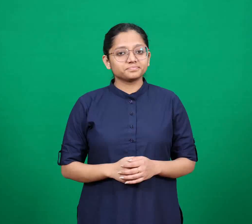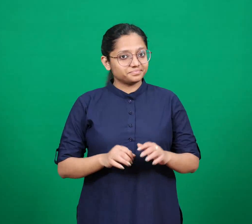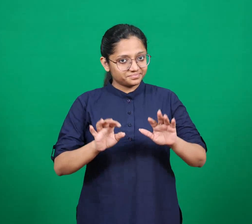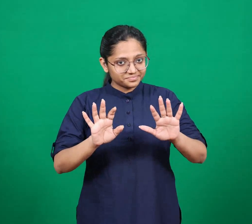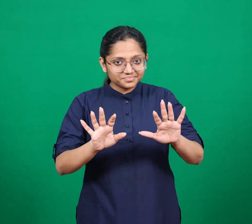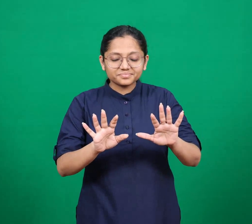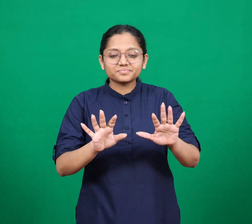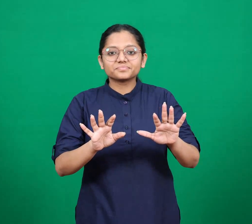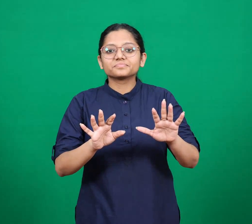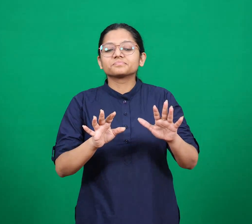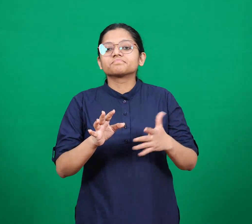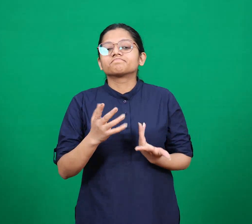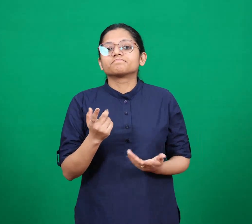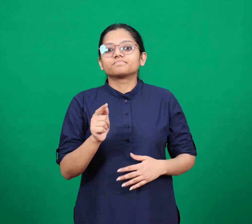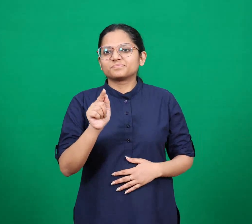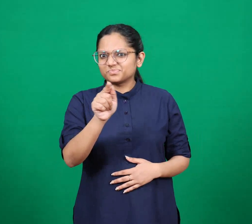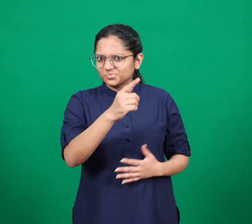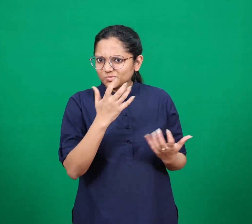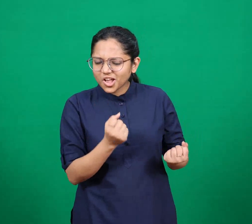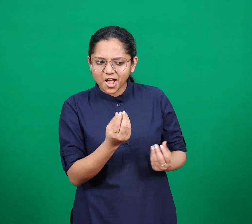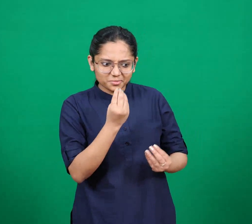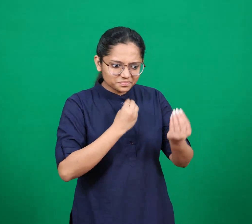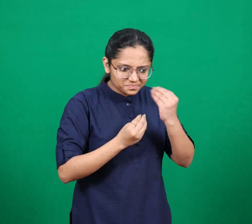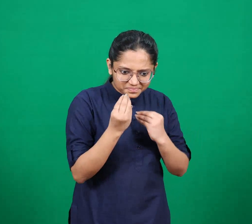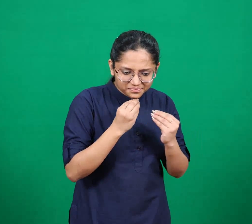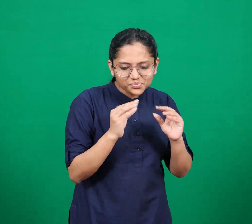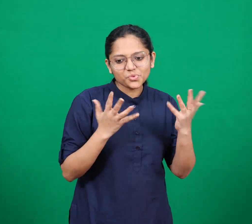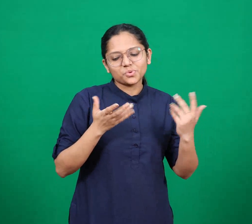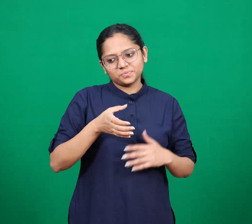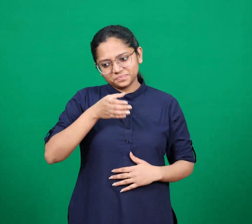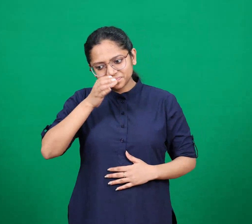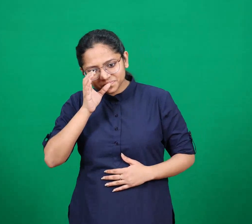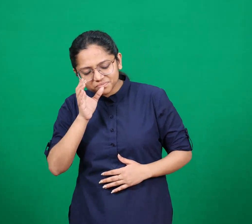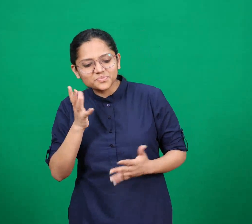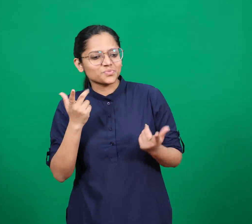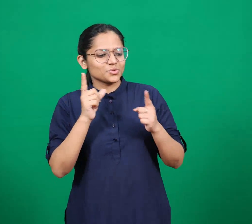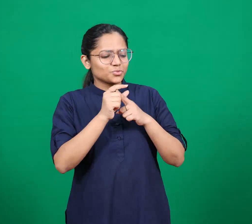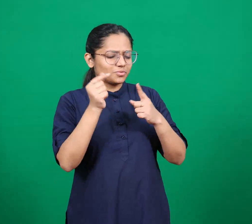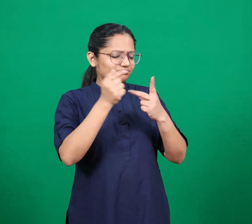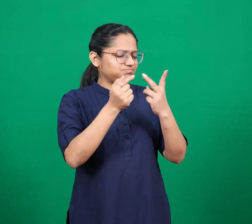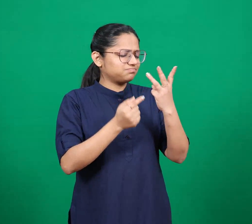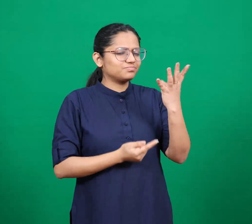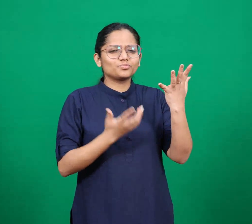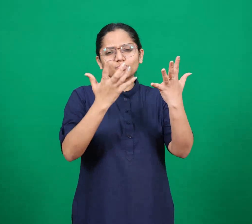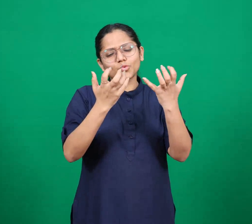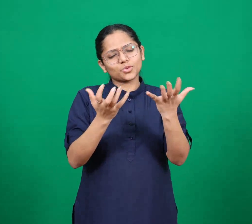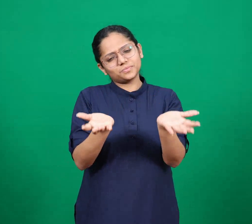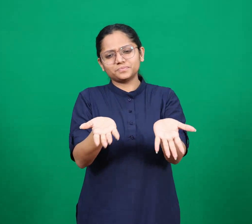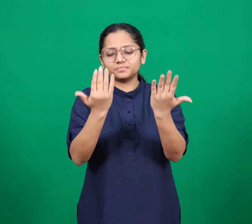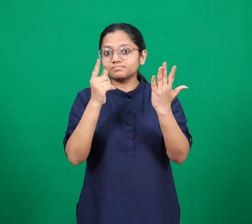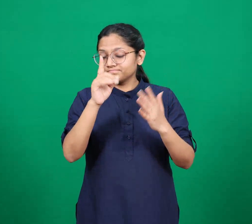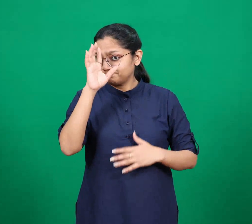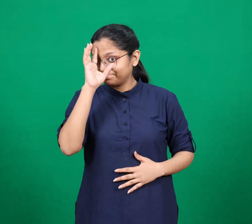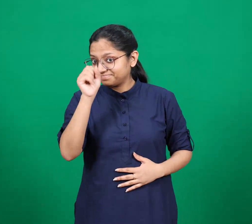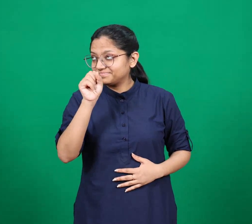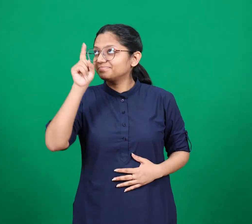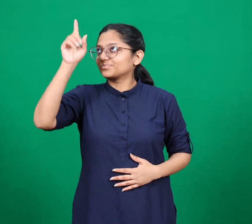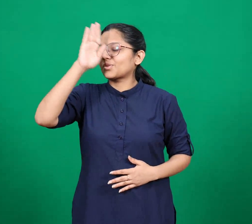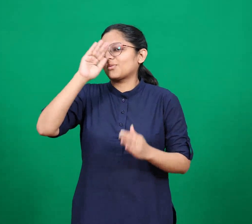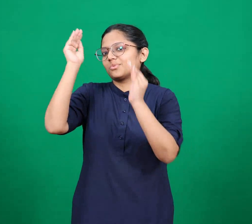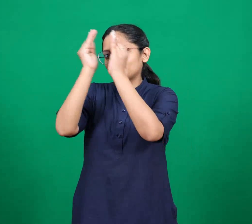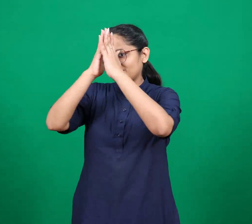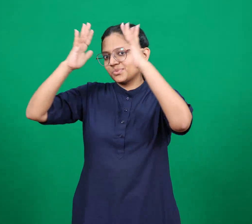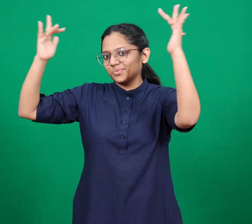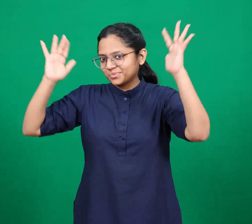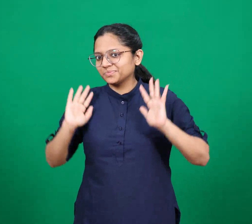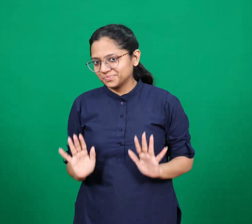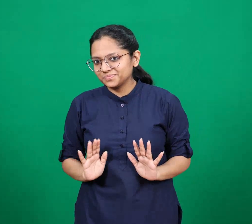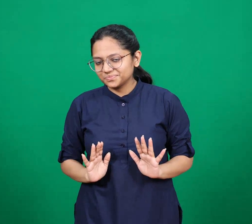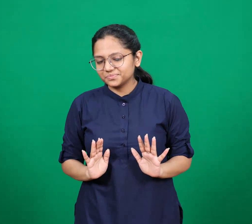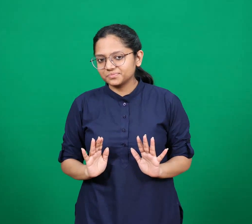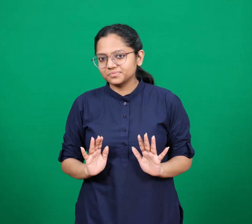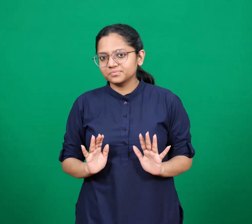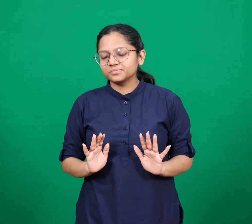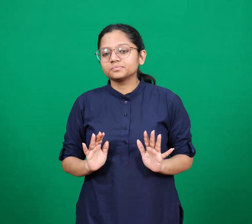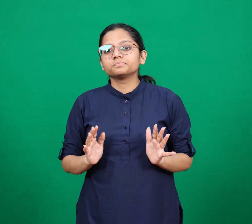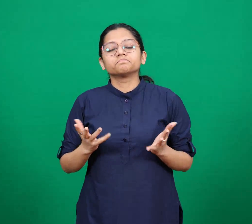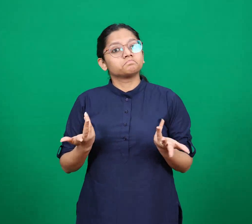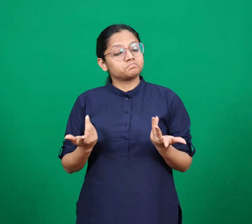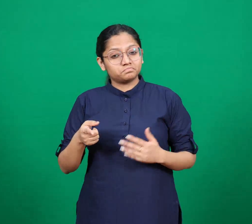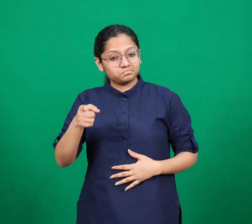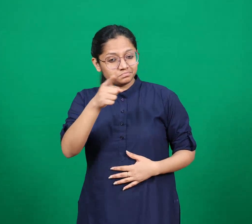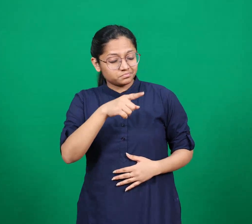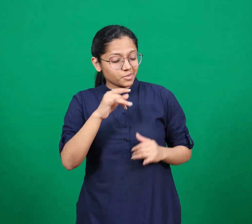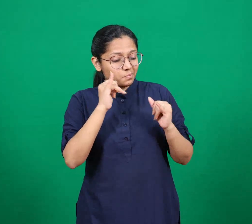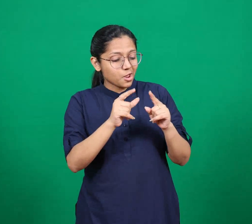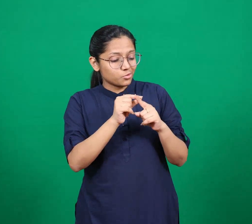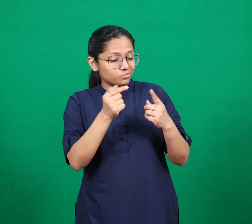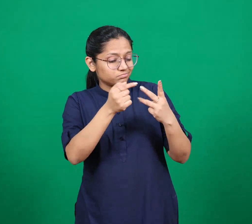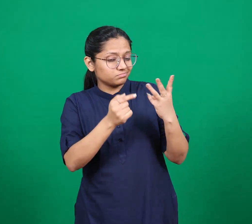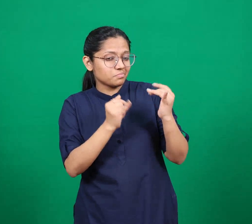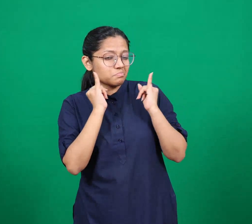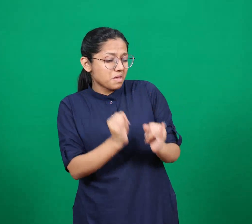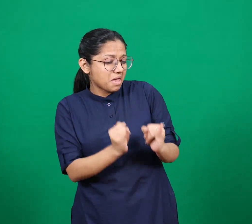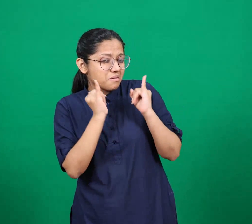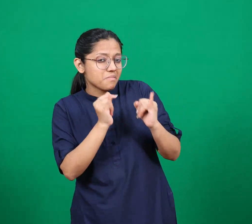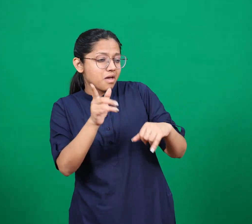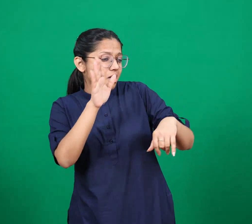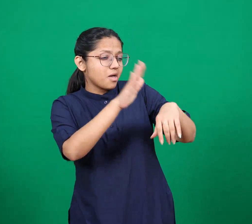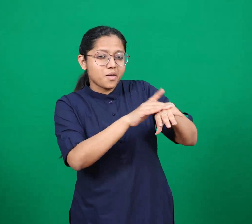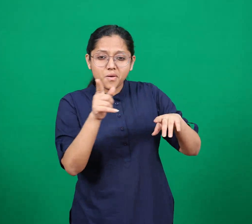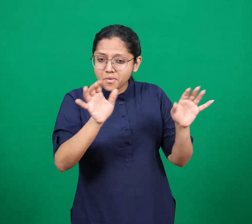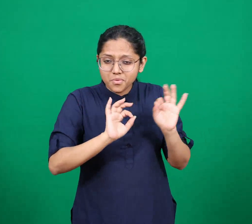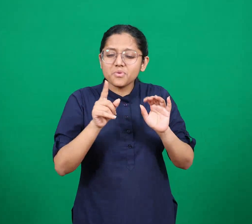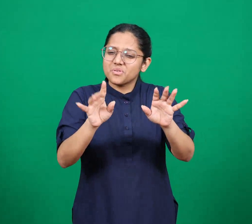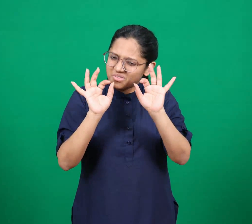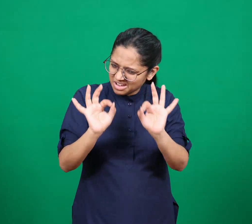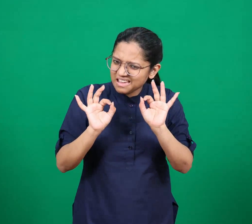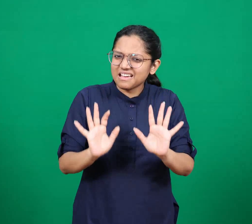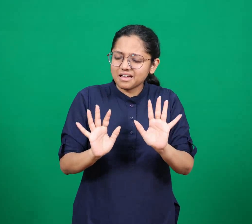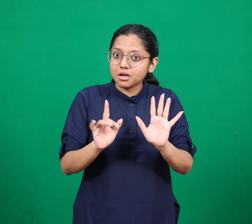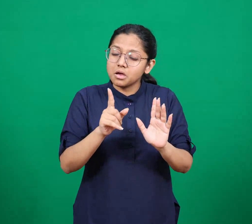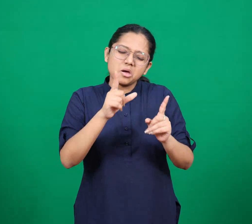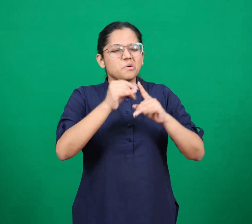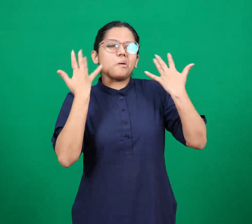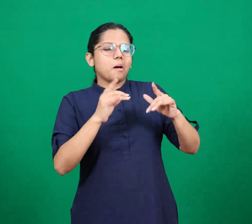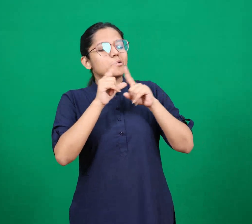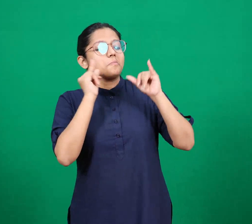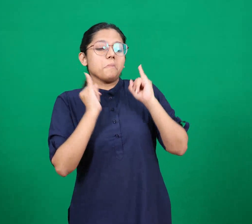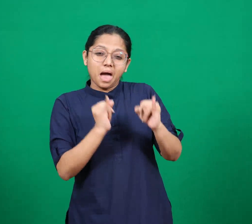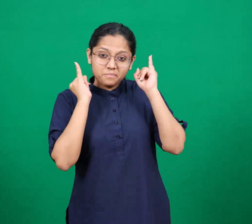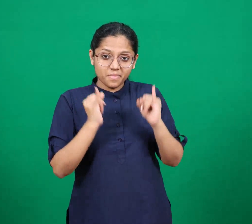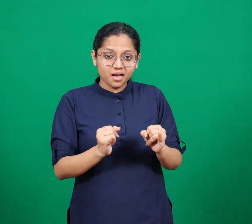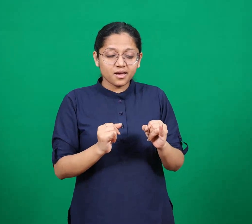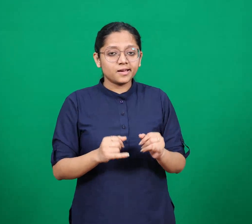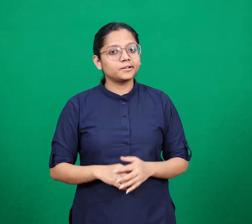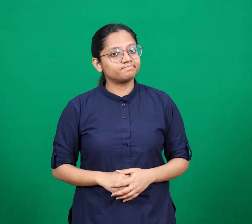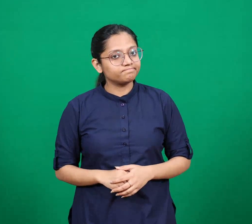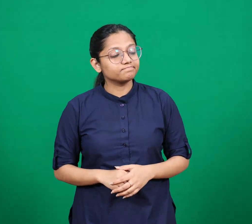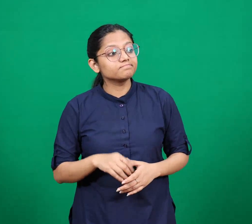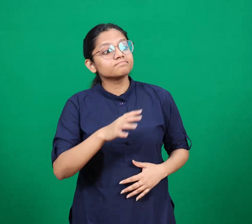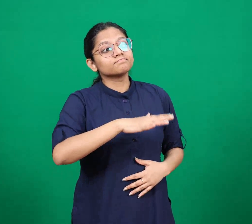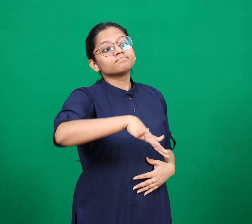So whether you eat or drink or whatever you do, do it all to the glory of God.